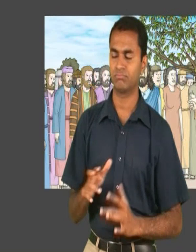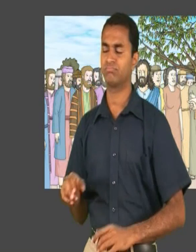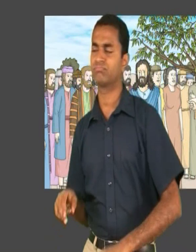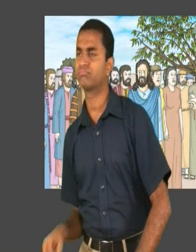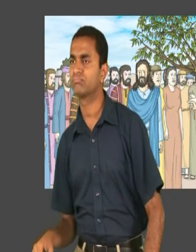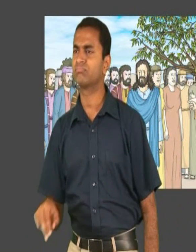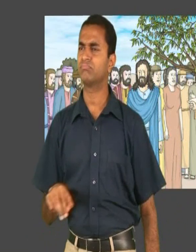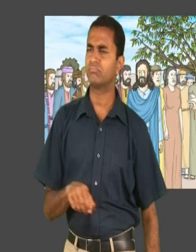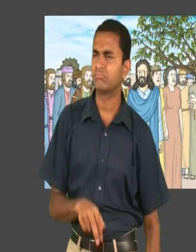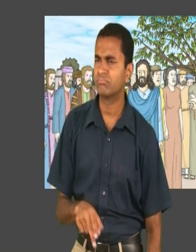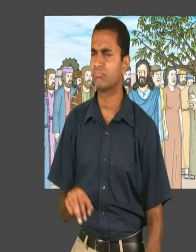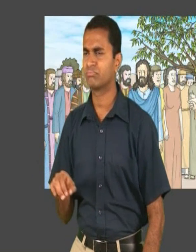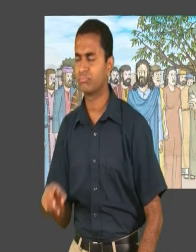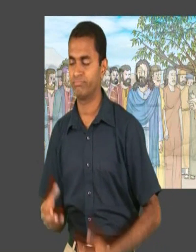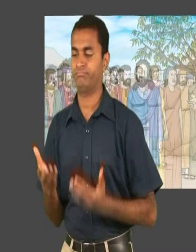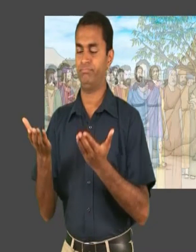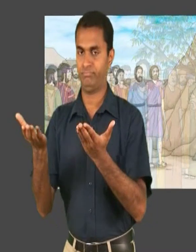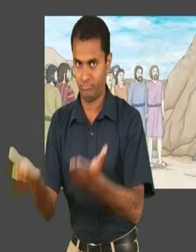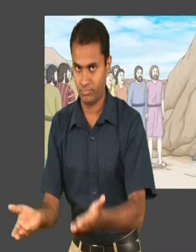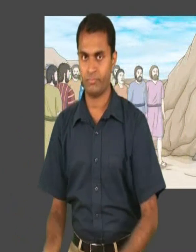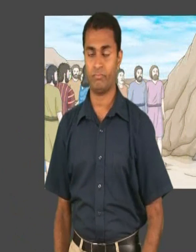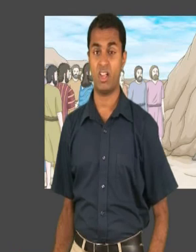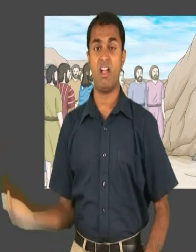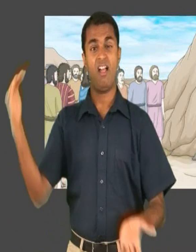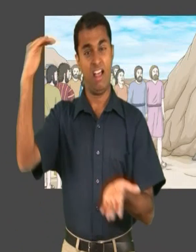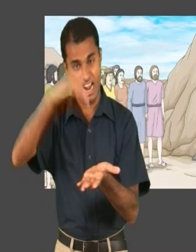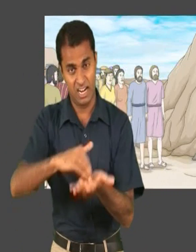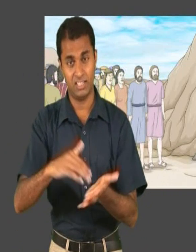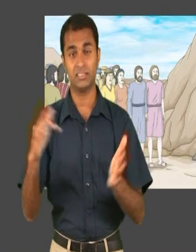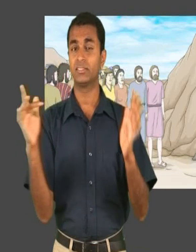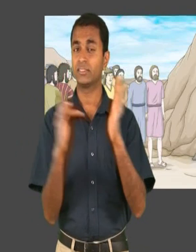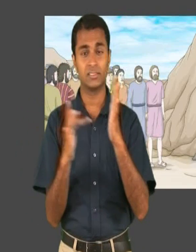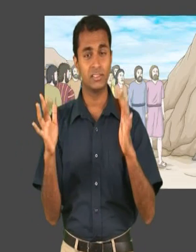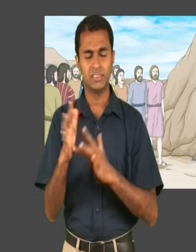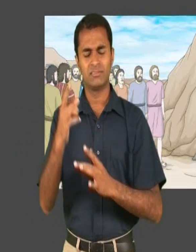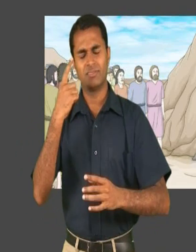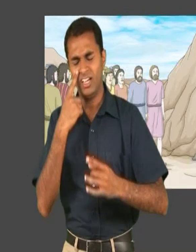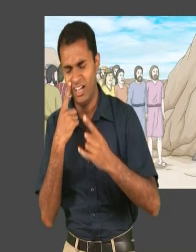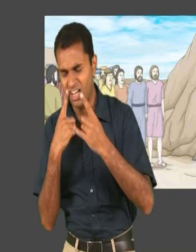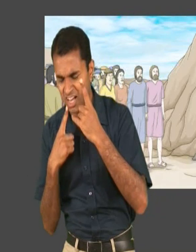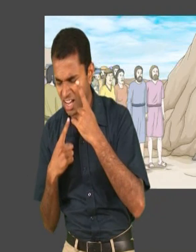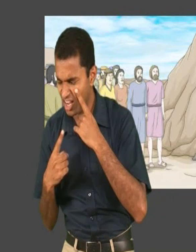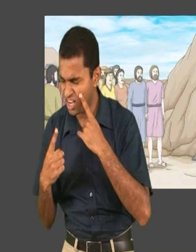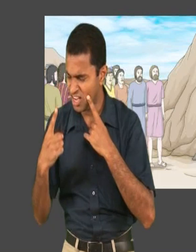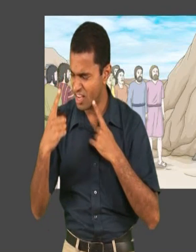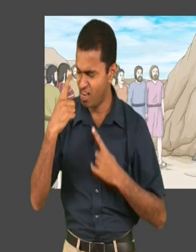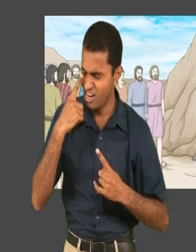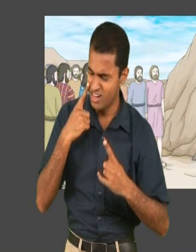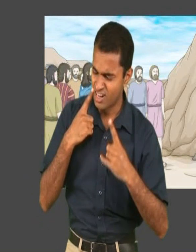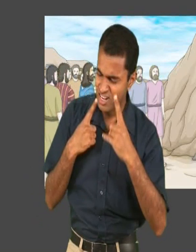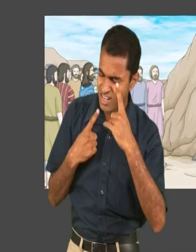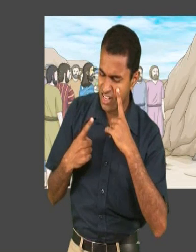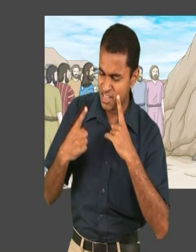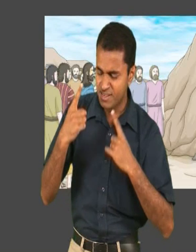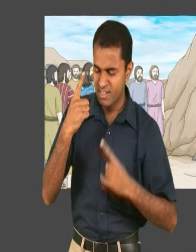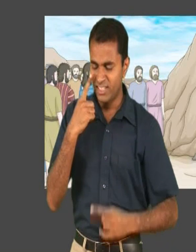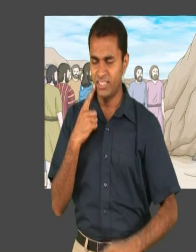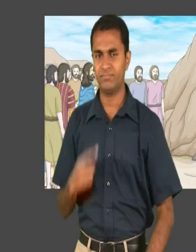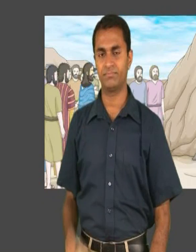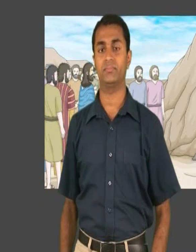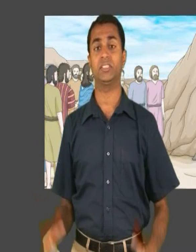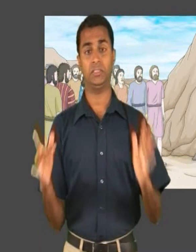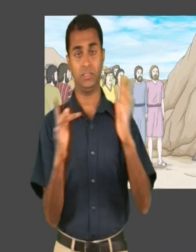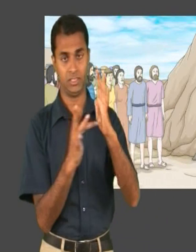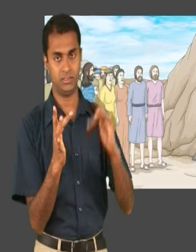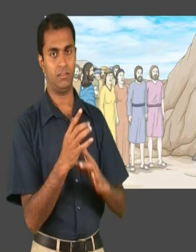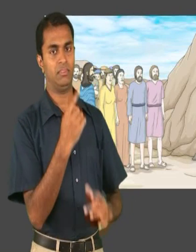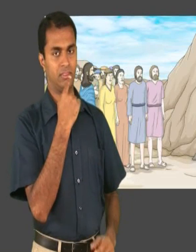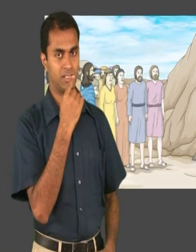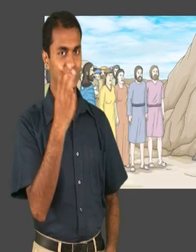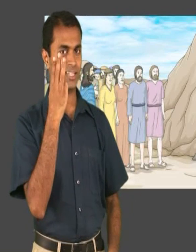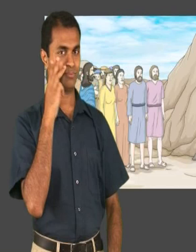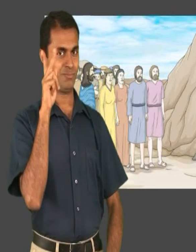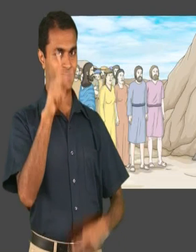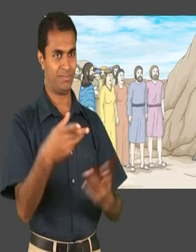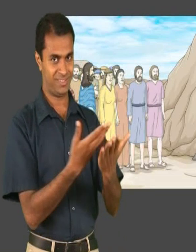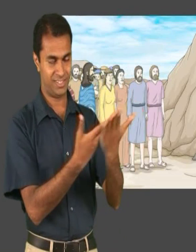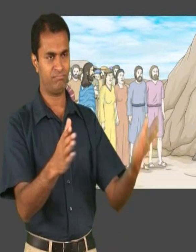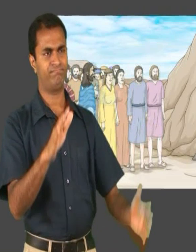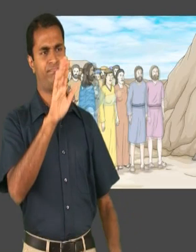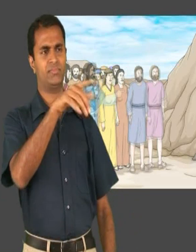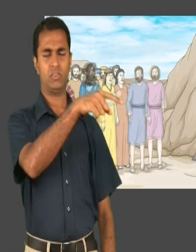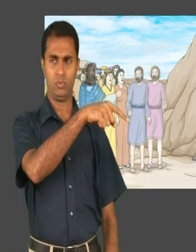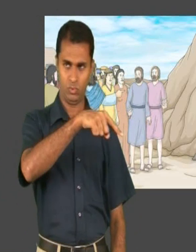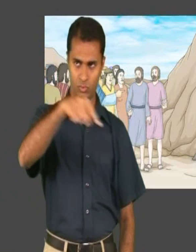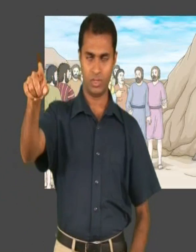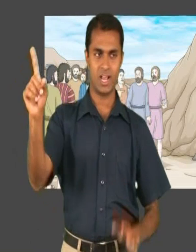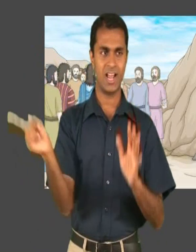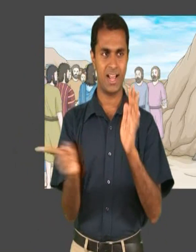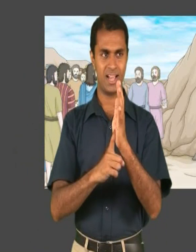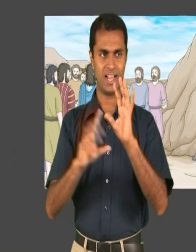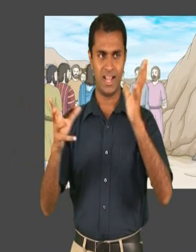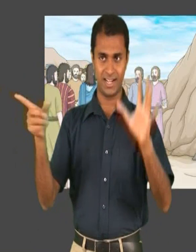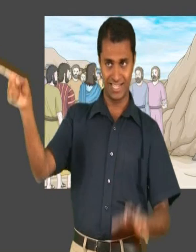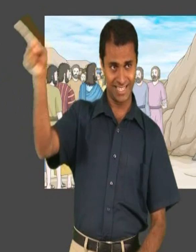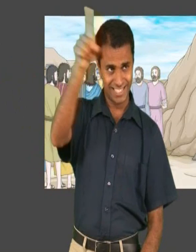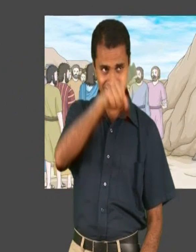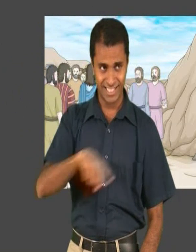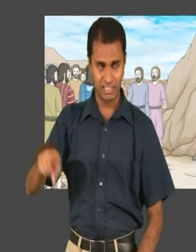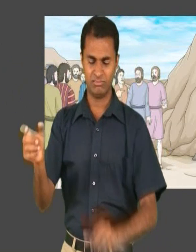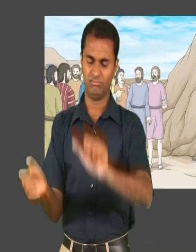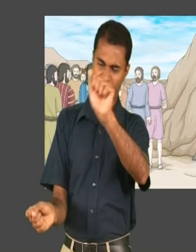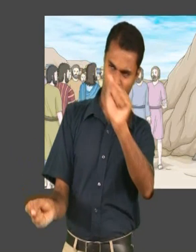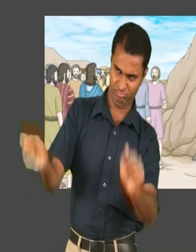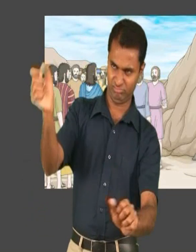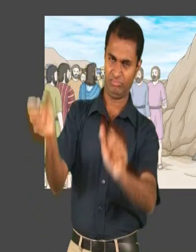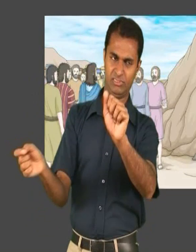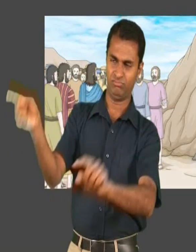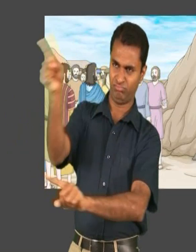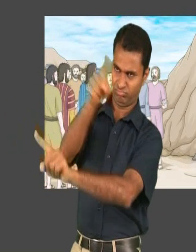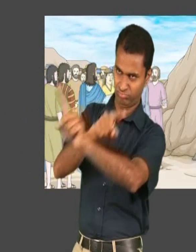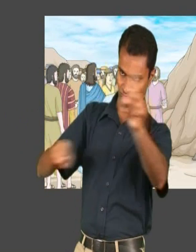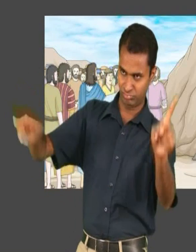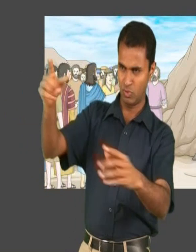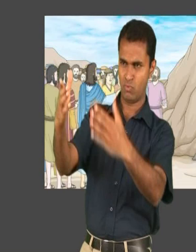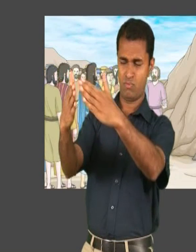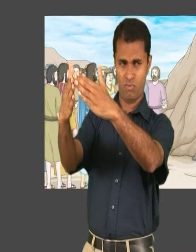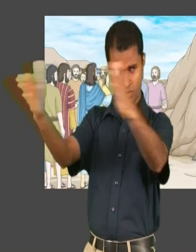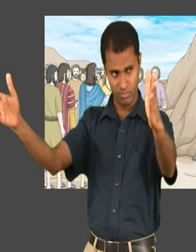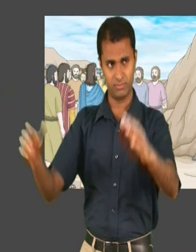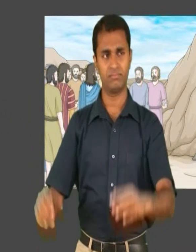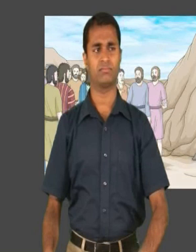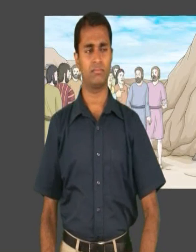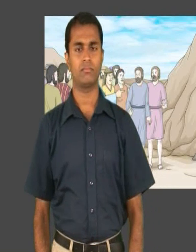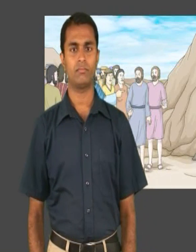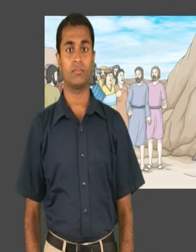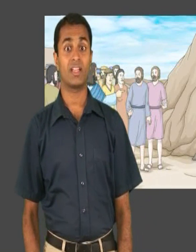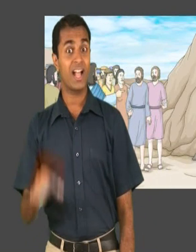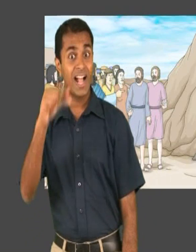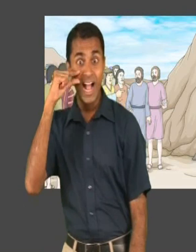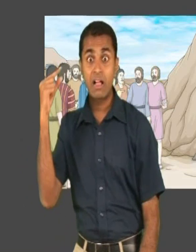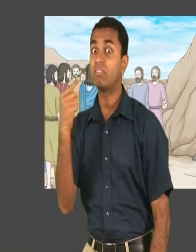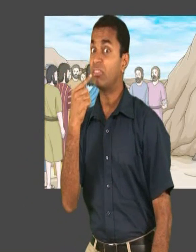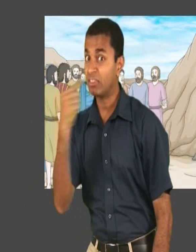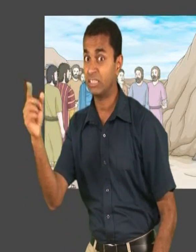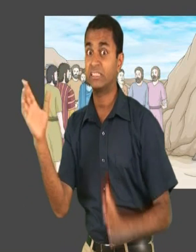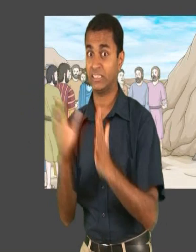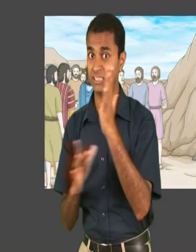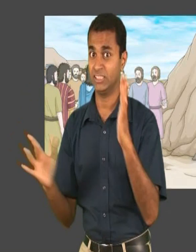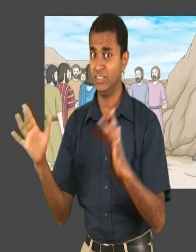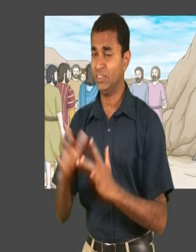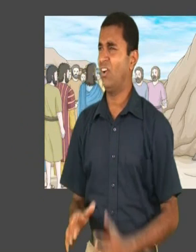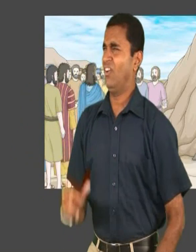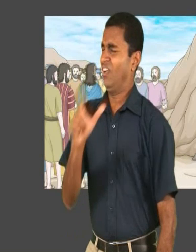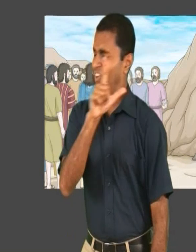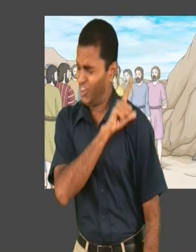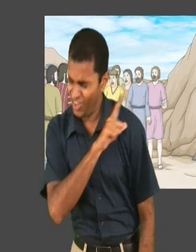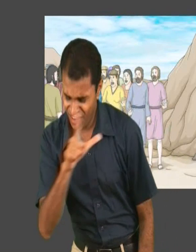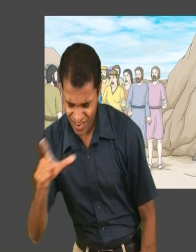Jesus, once again deeply moved, came to the tomb. It was a cave with a stone laid across the entrance.